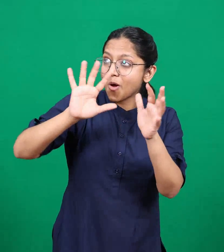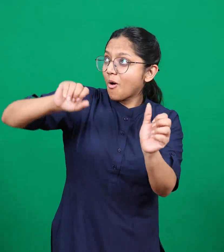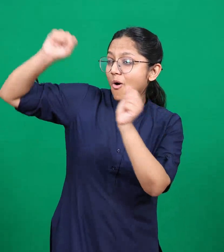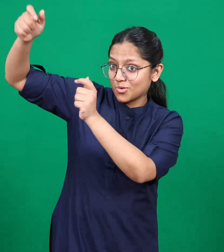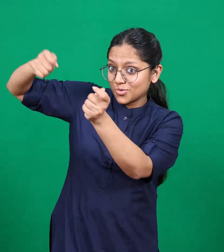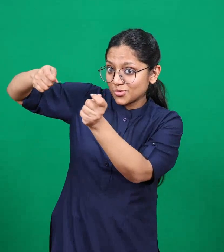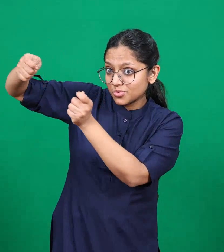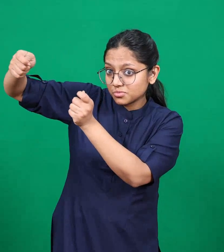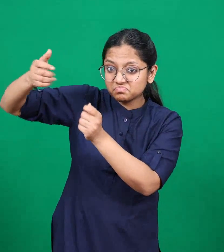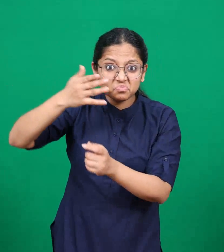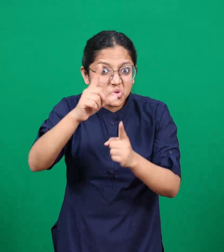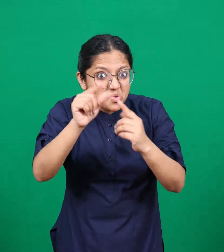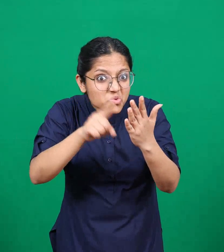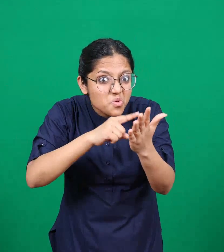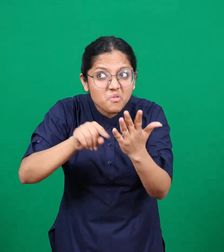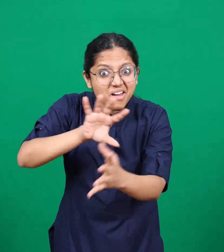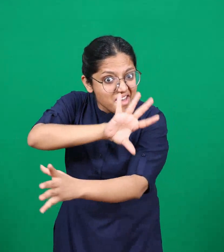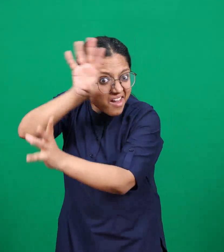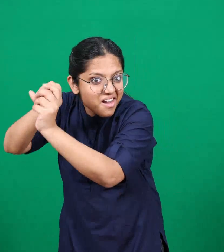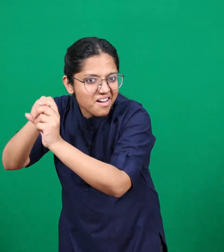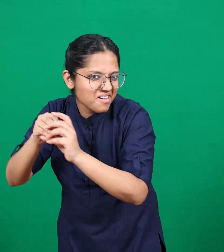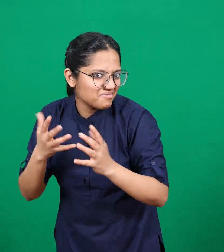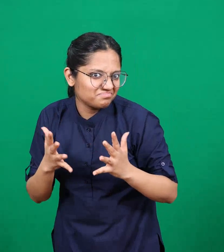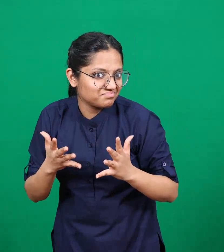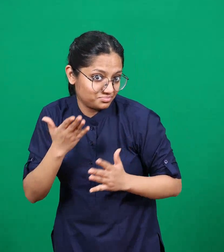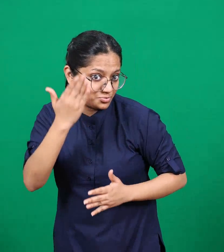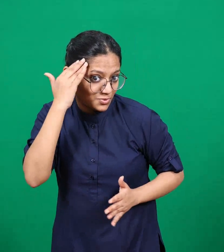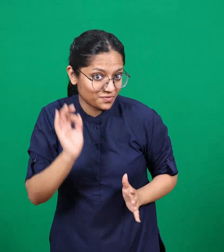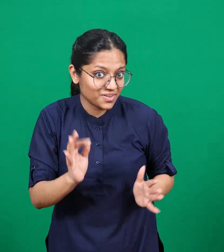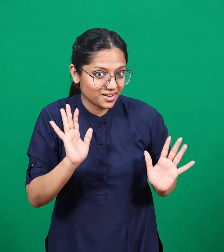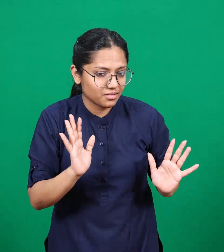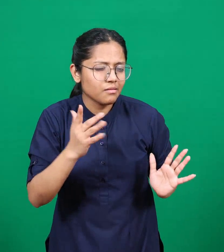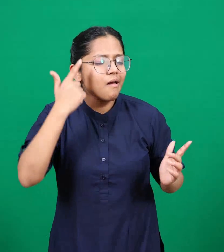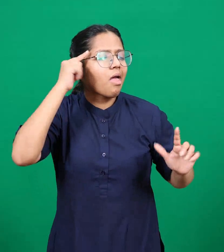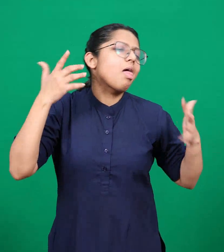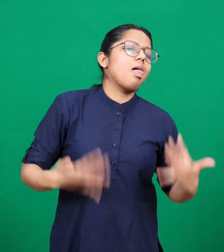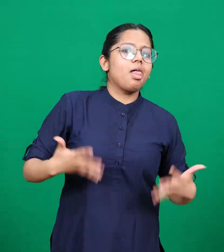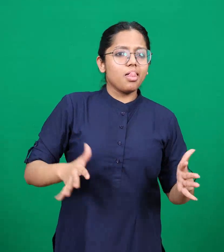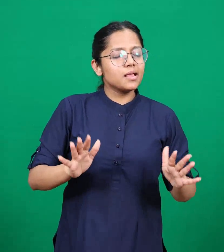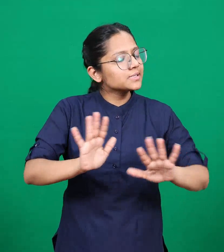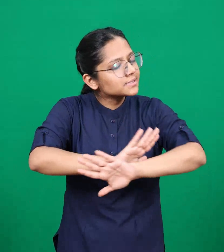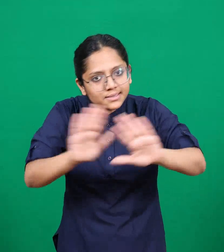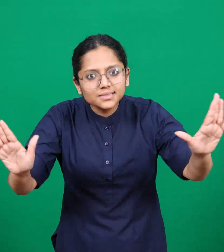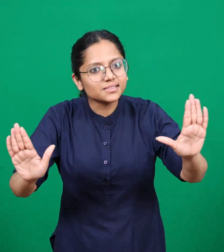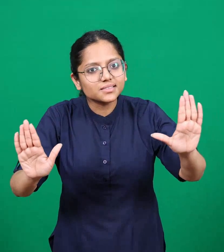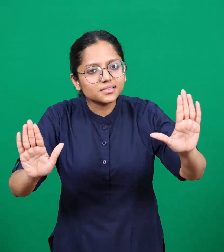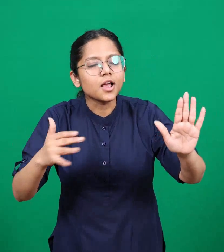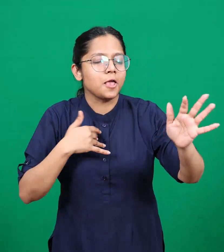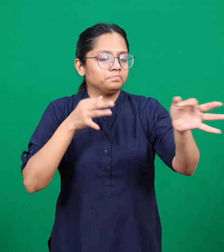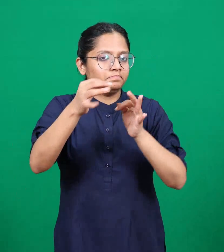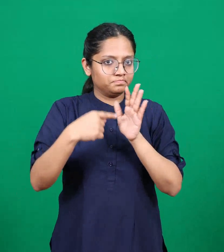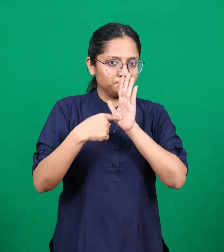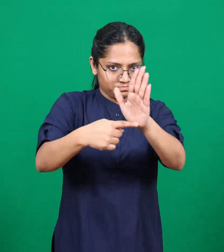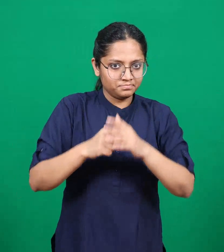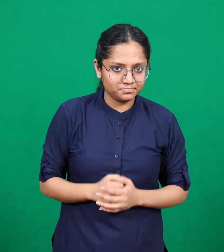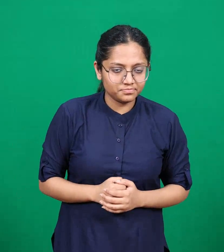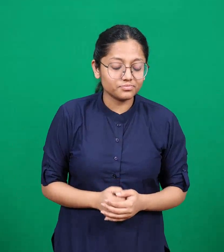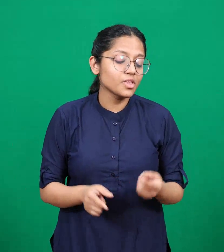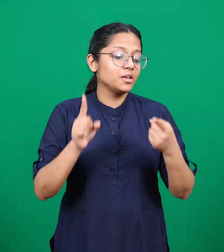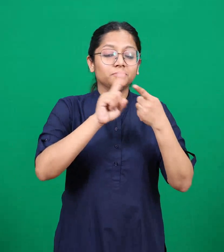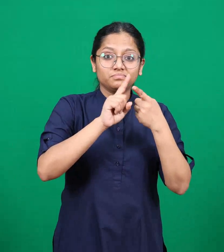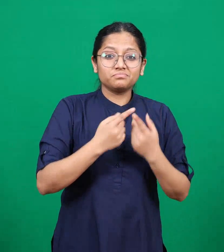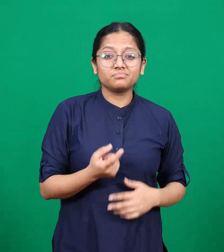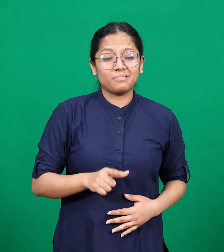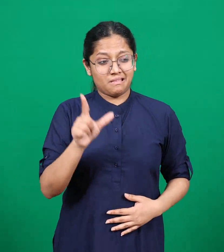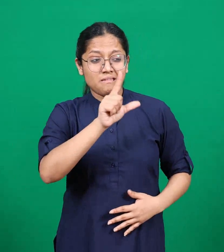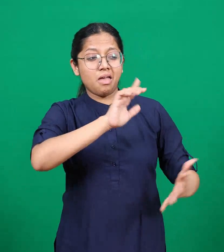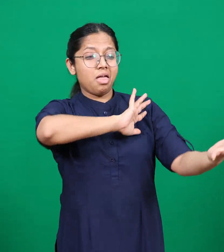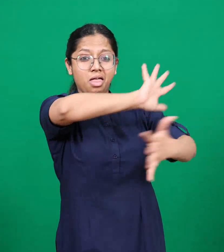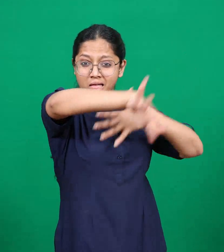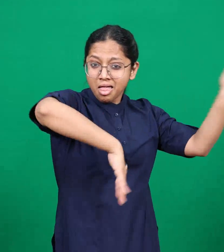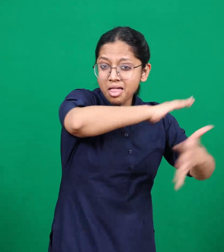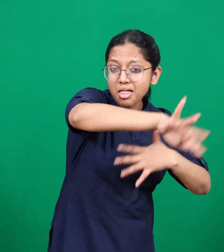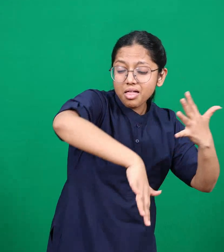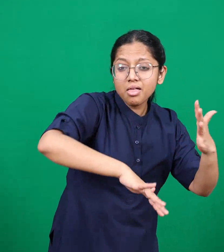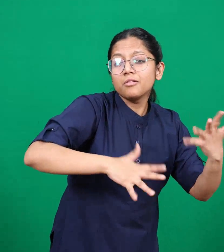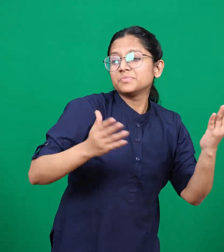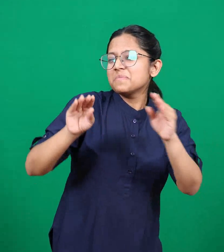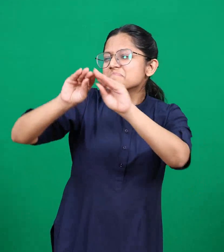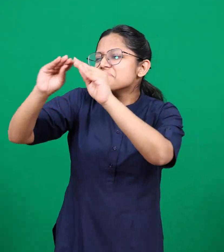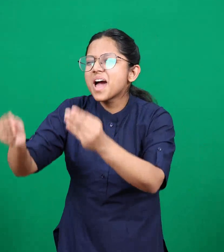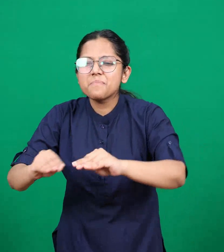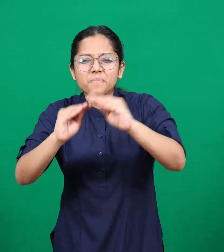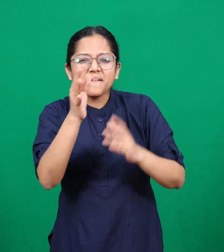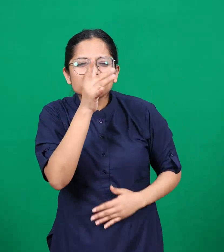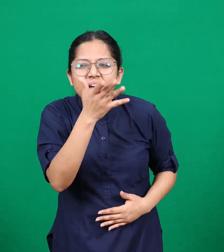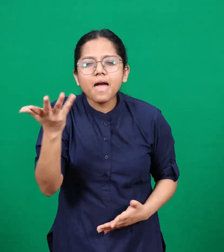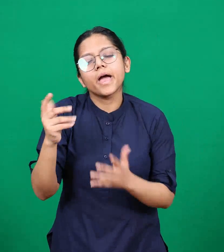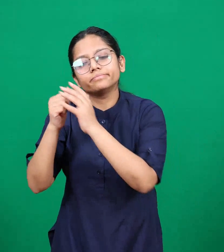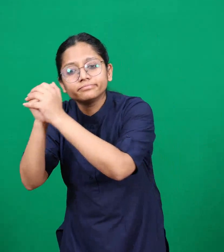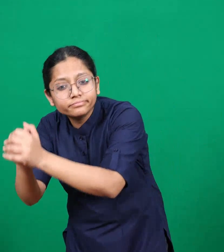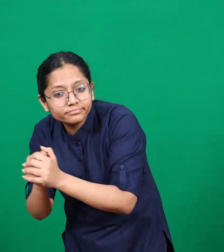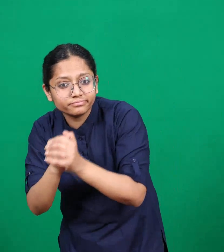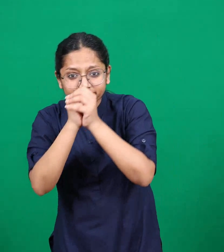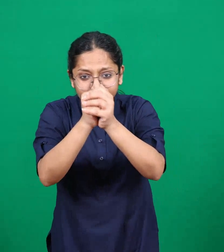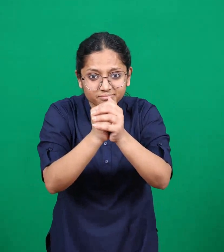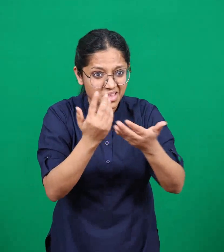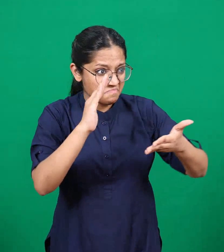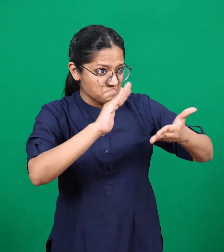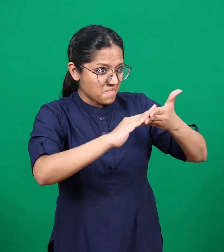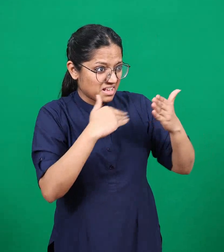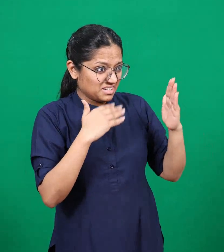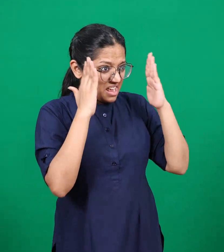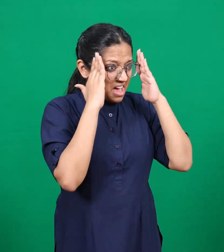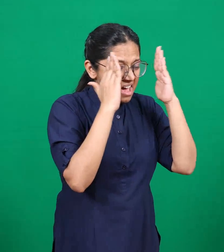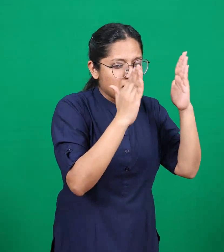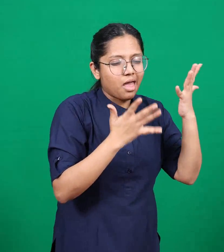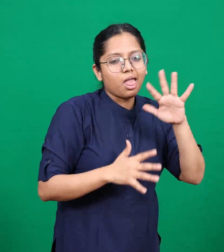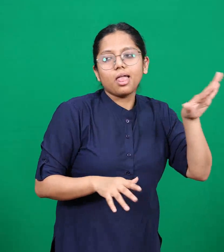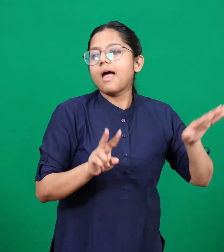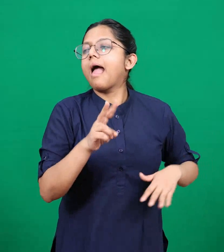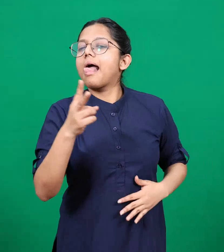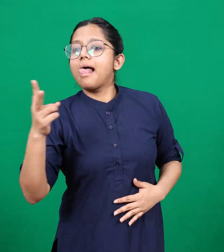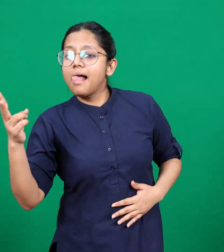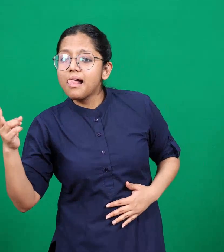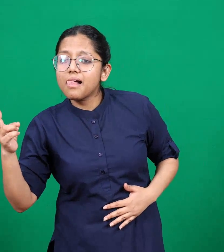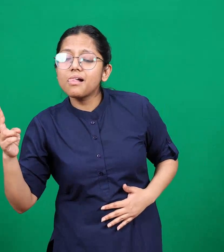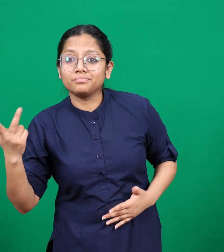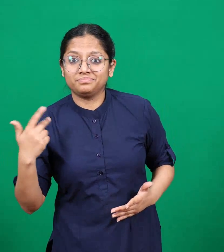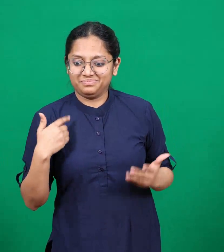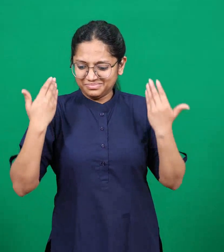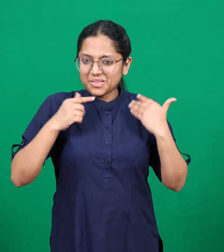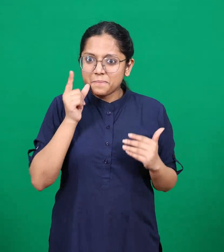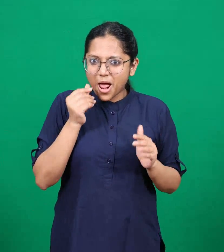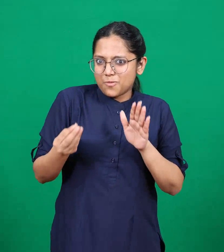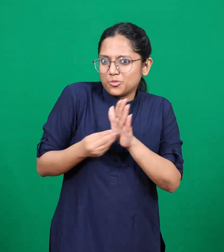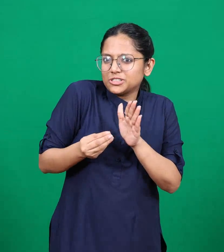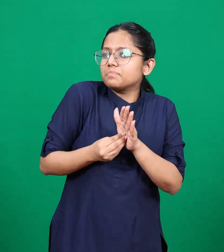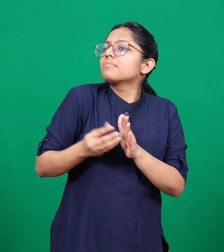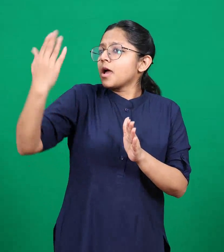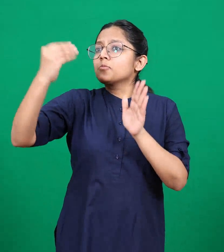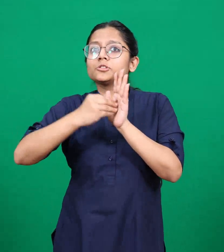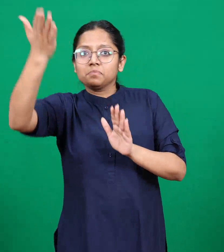Do you not know that the wicked will not inherit the kingdom of God?